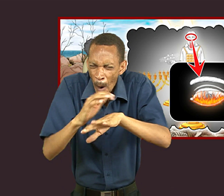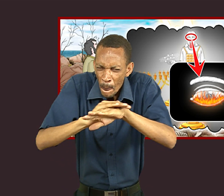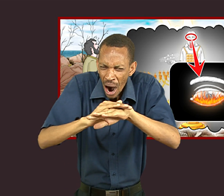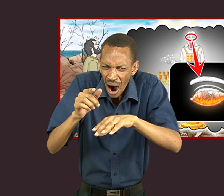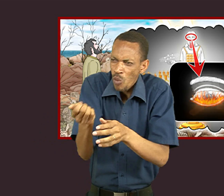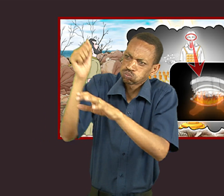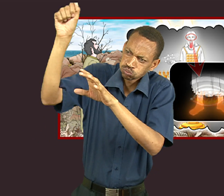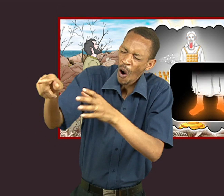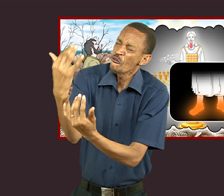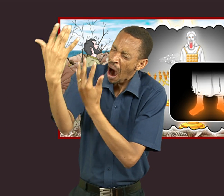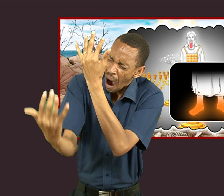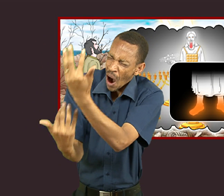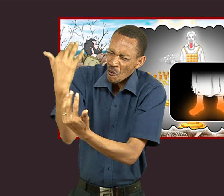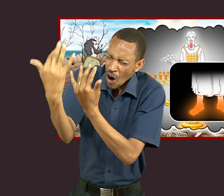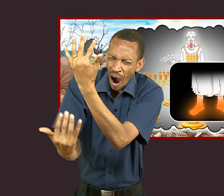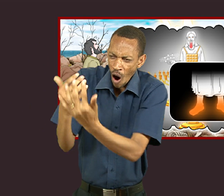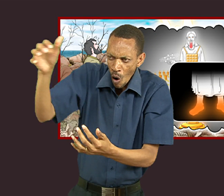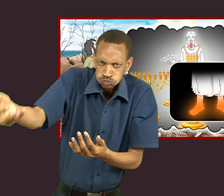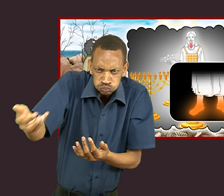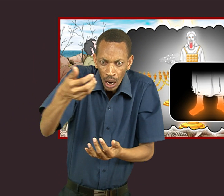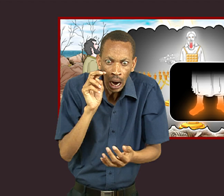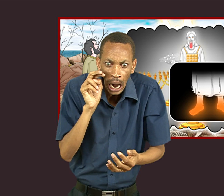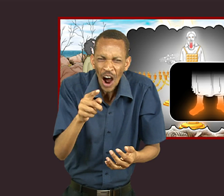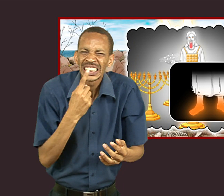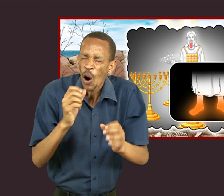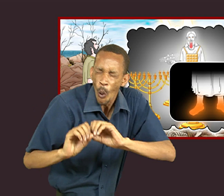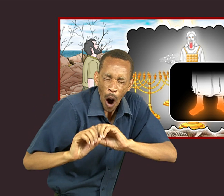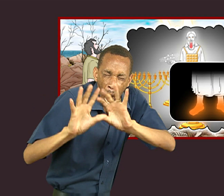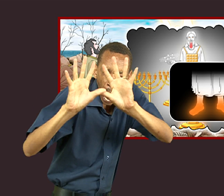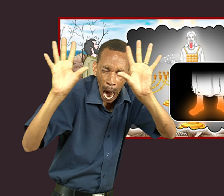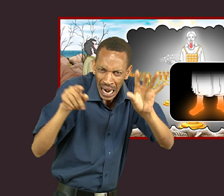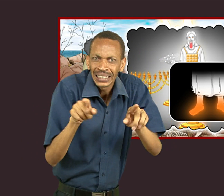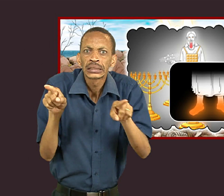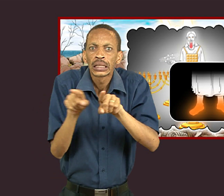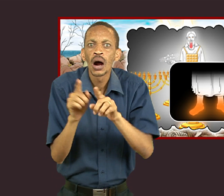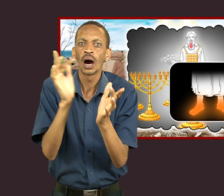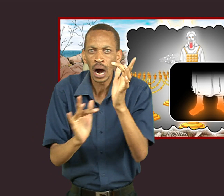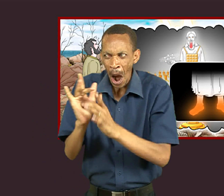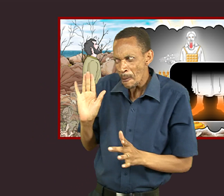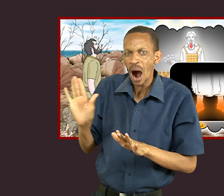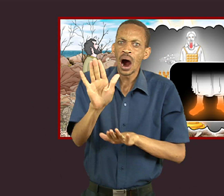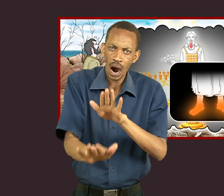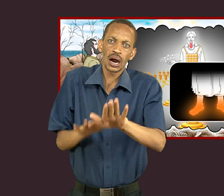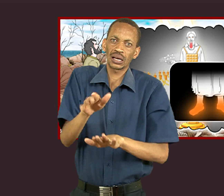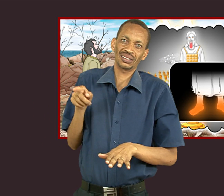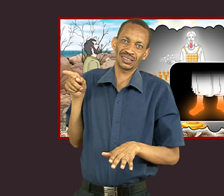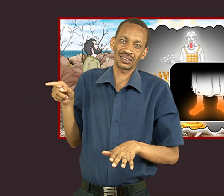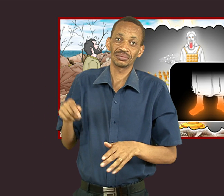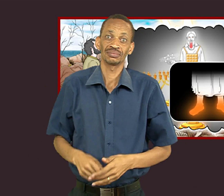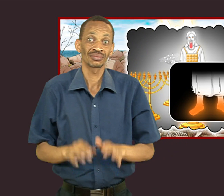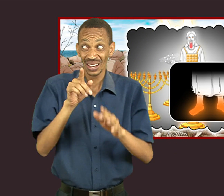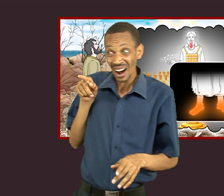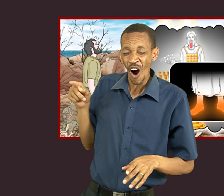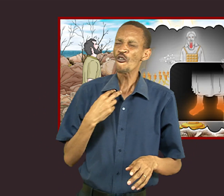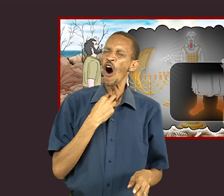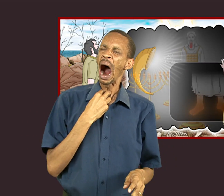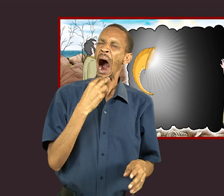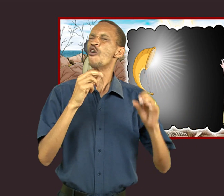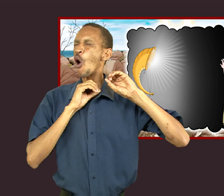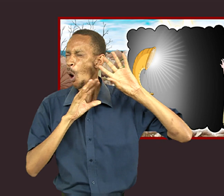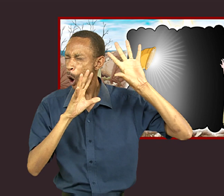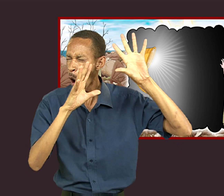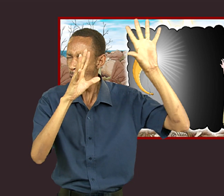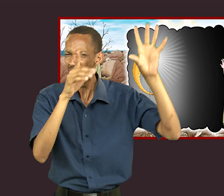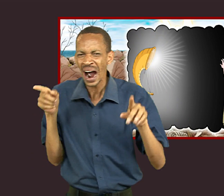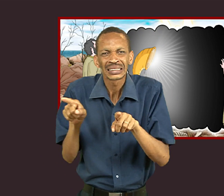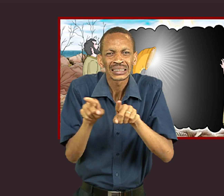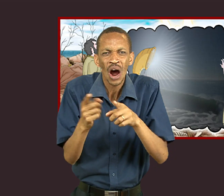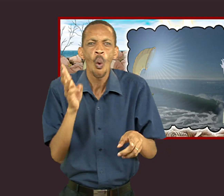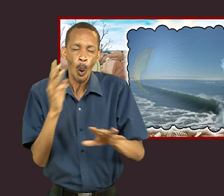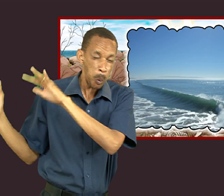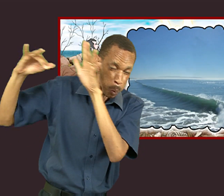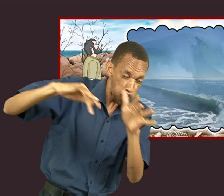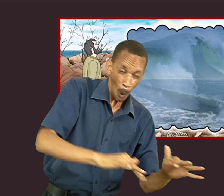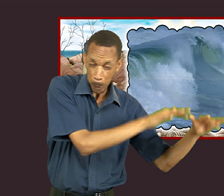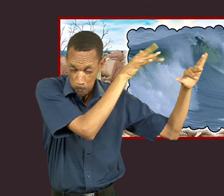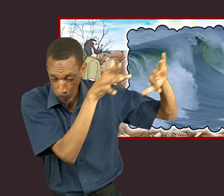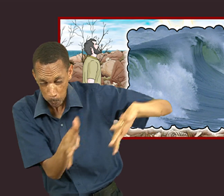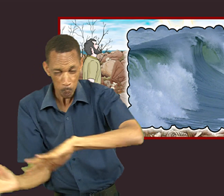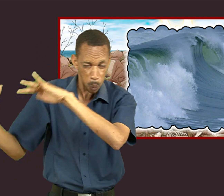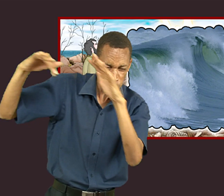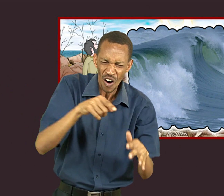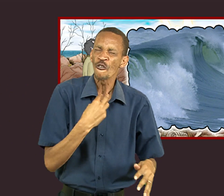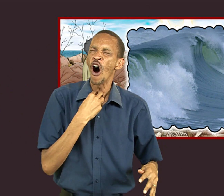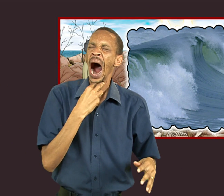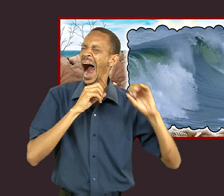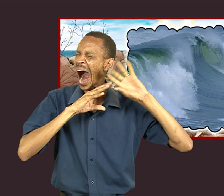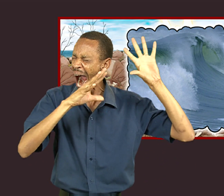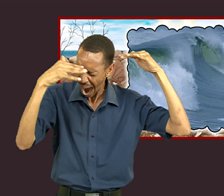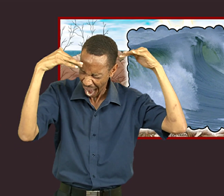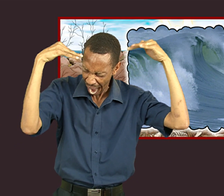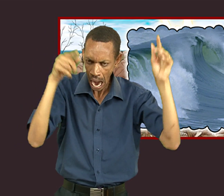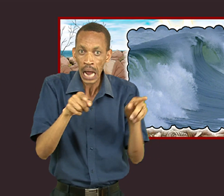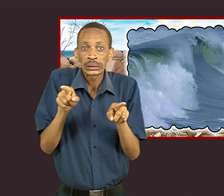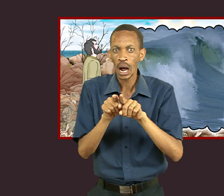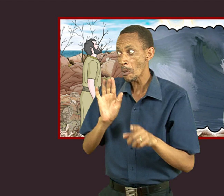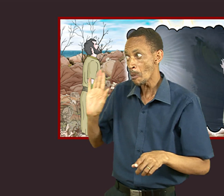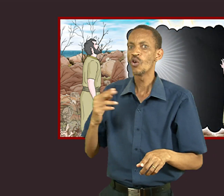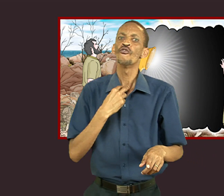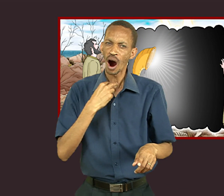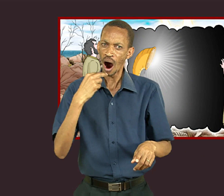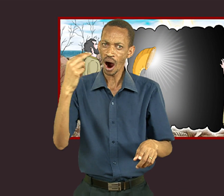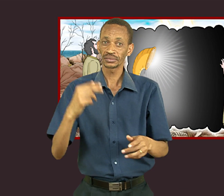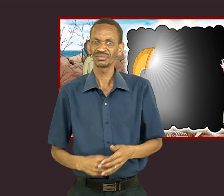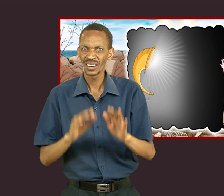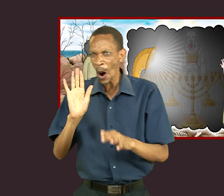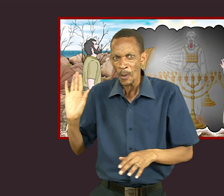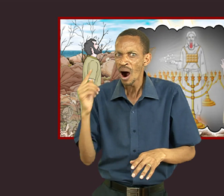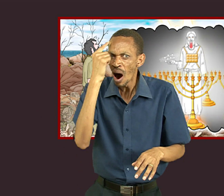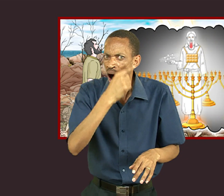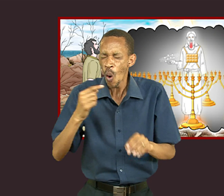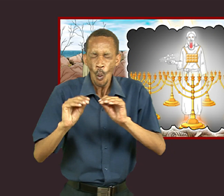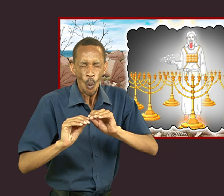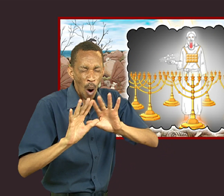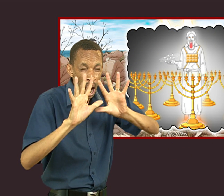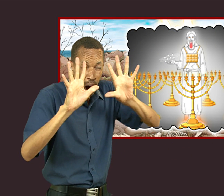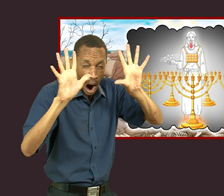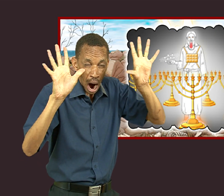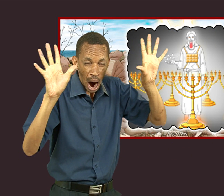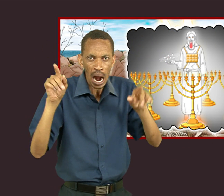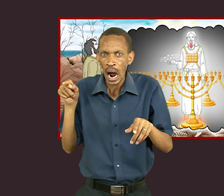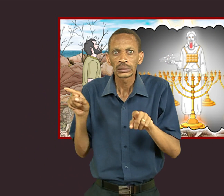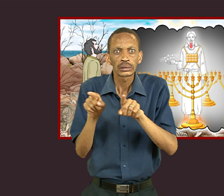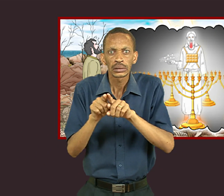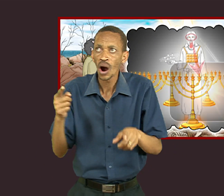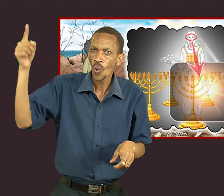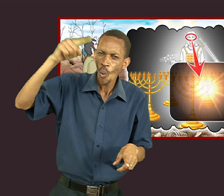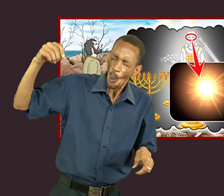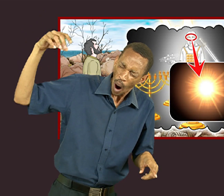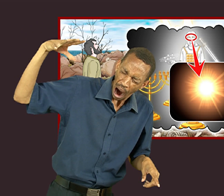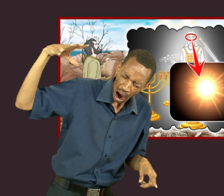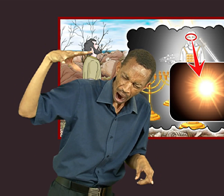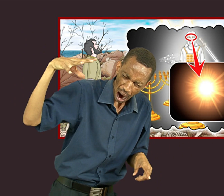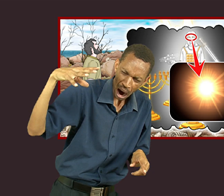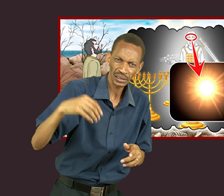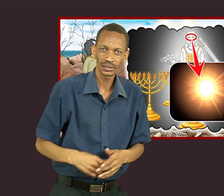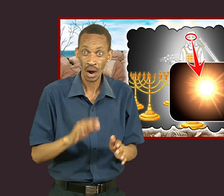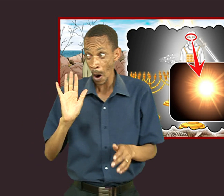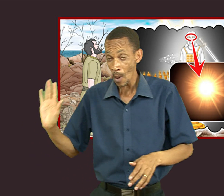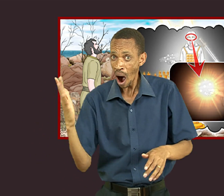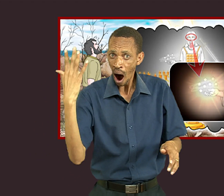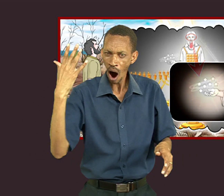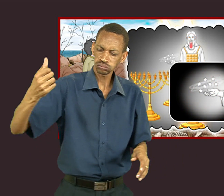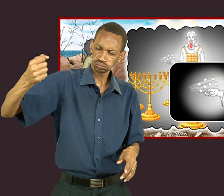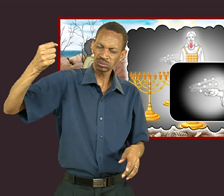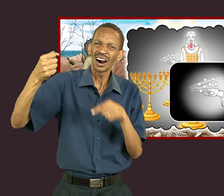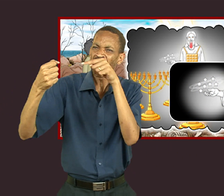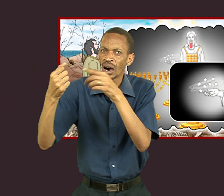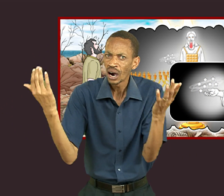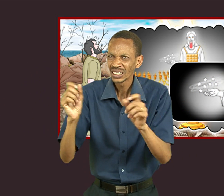His feet were like polished bronze refined in a furnace, and His voice was like the roar of many waters.